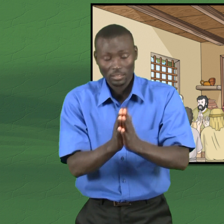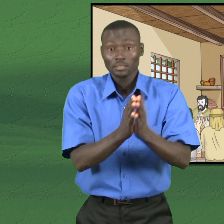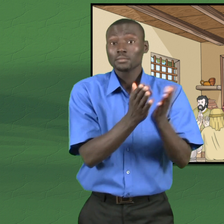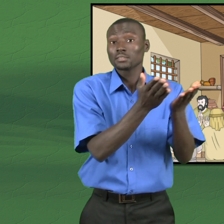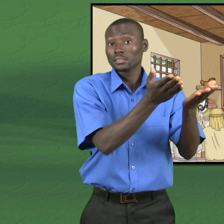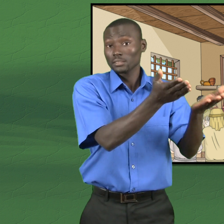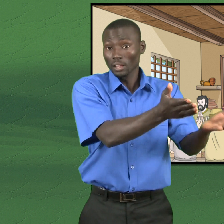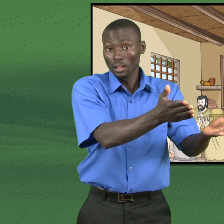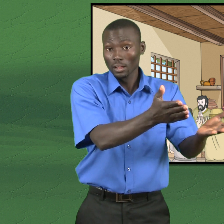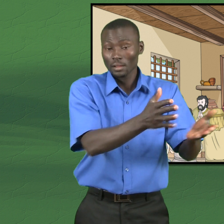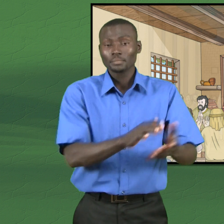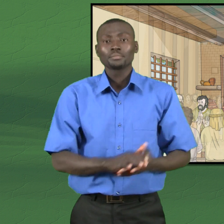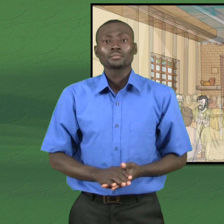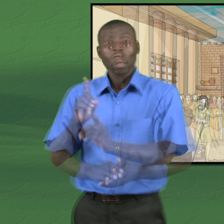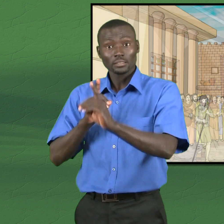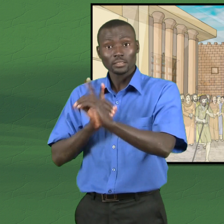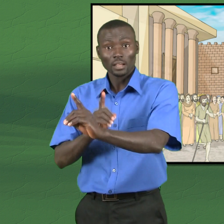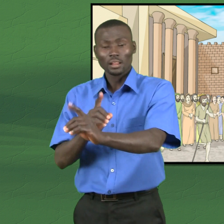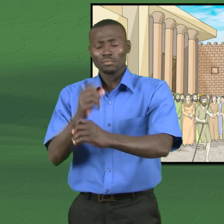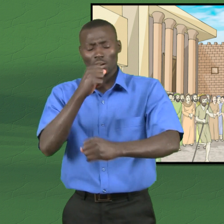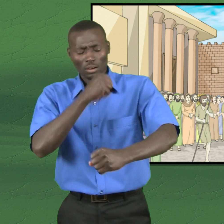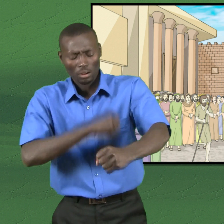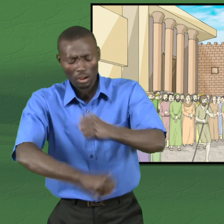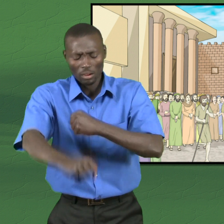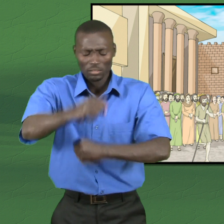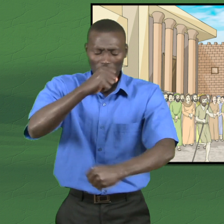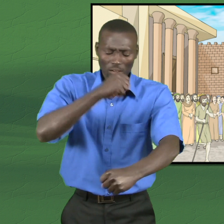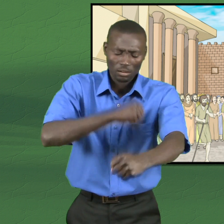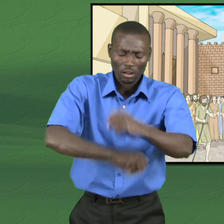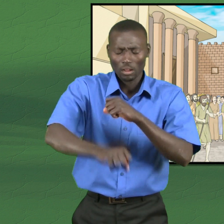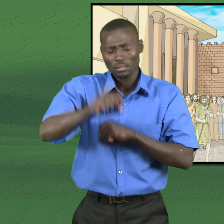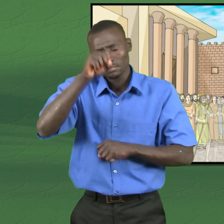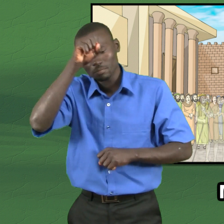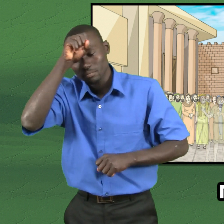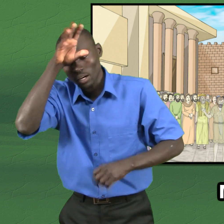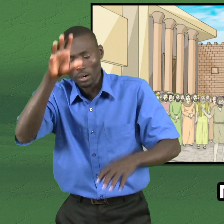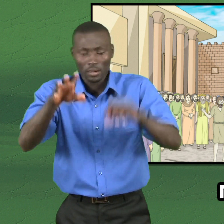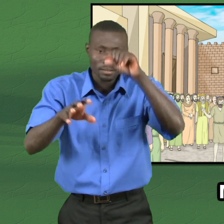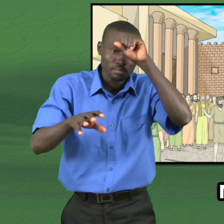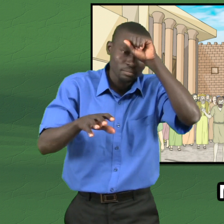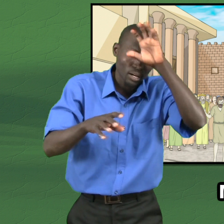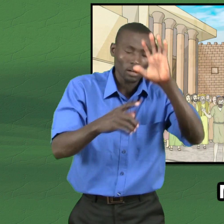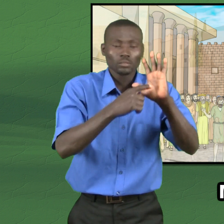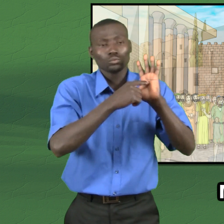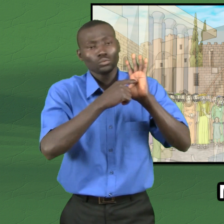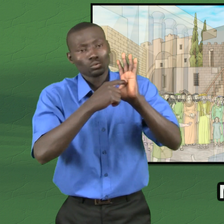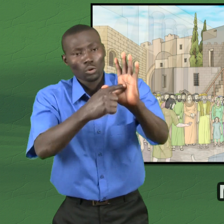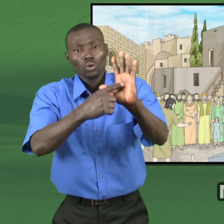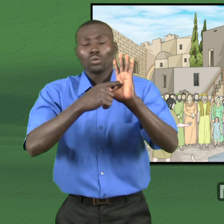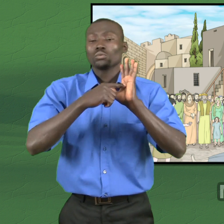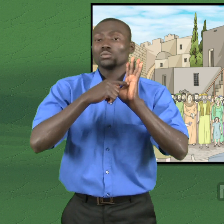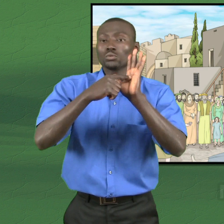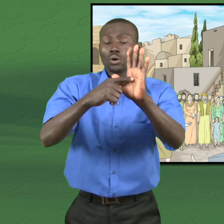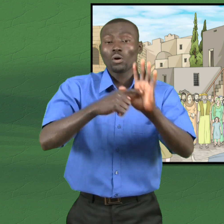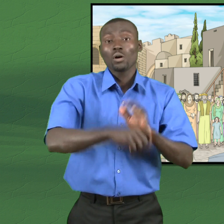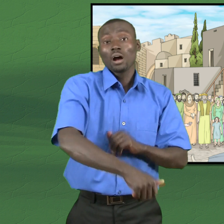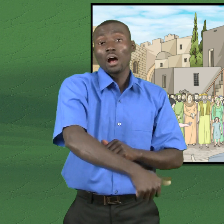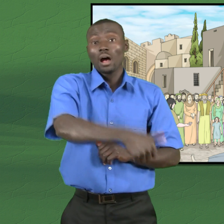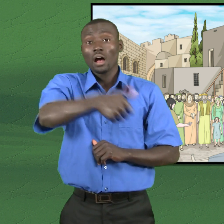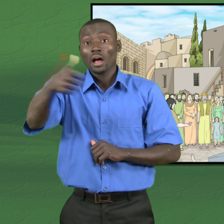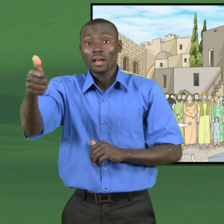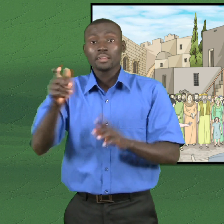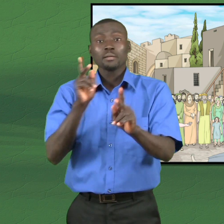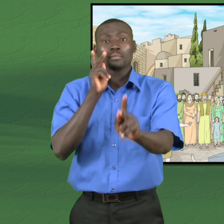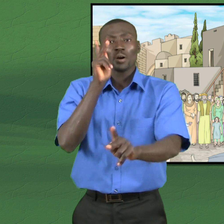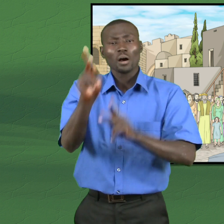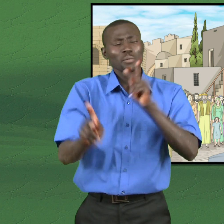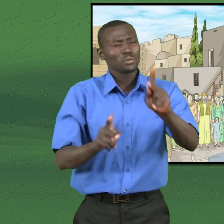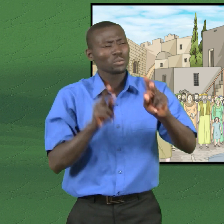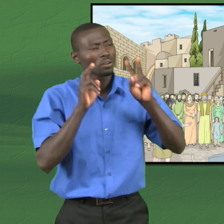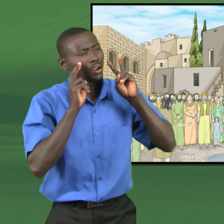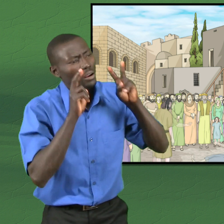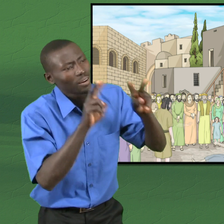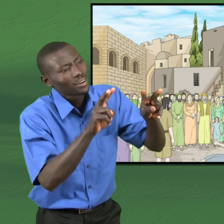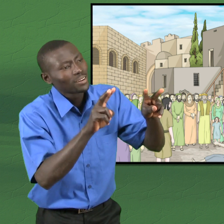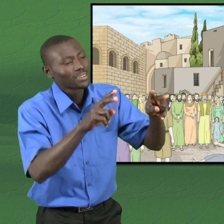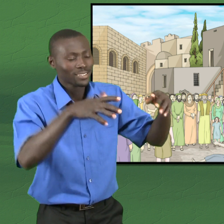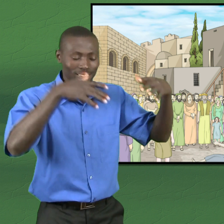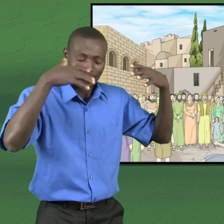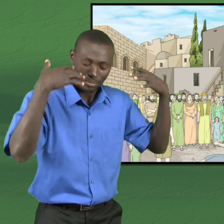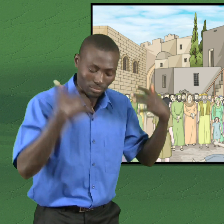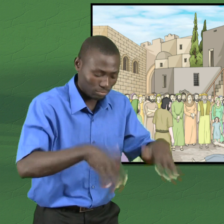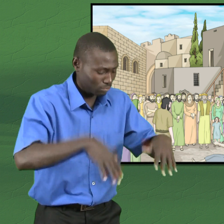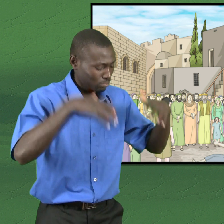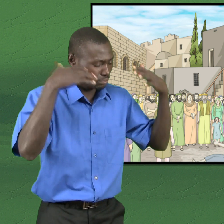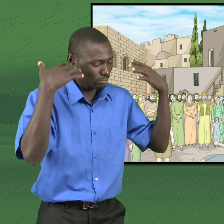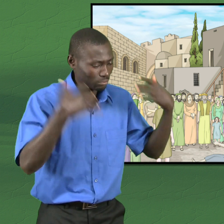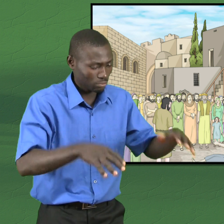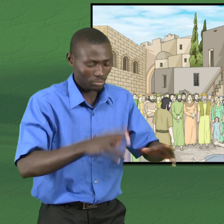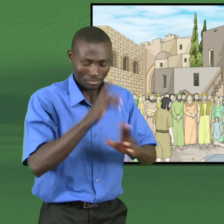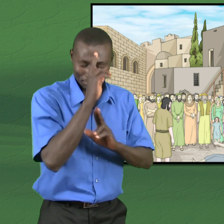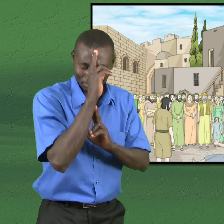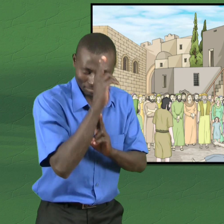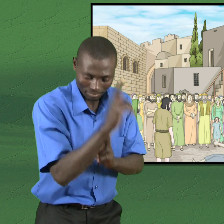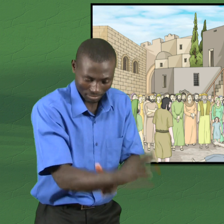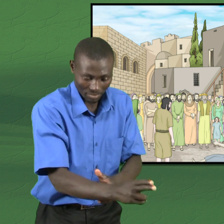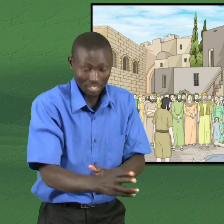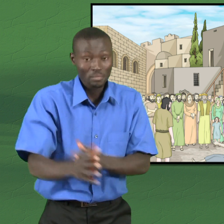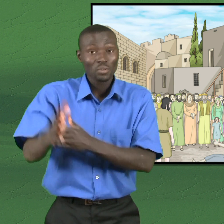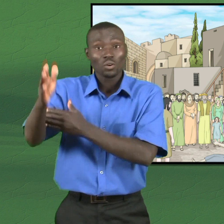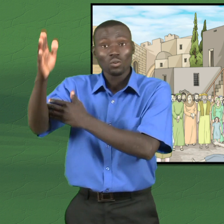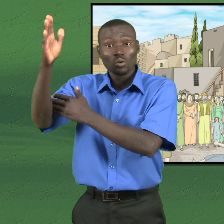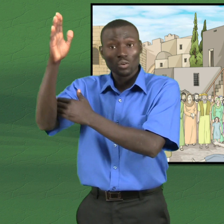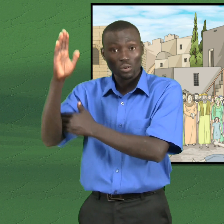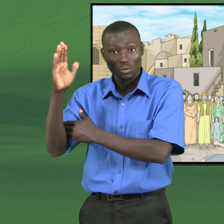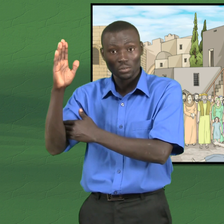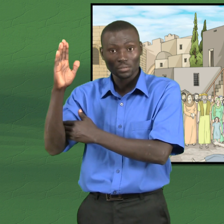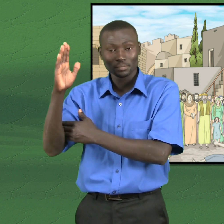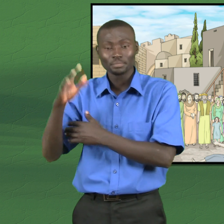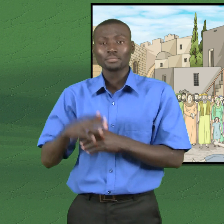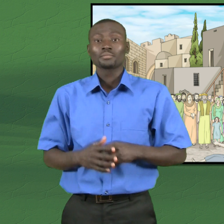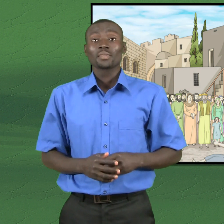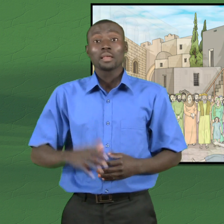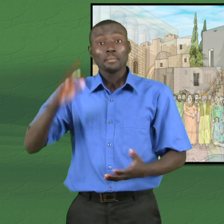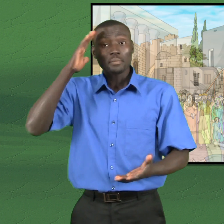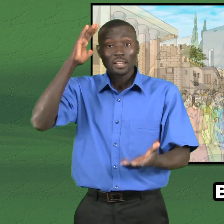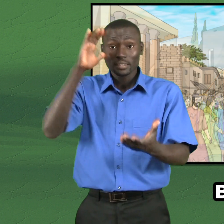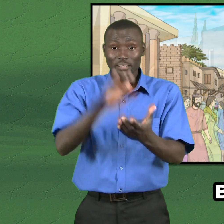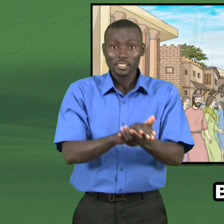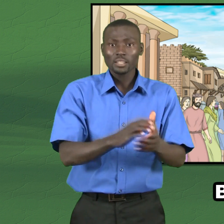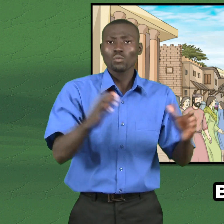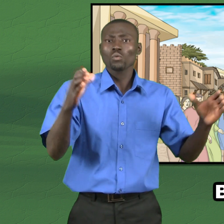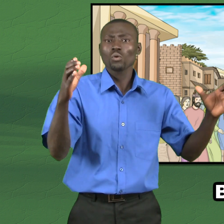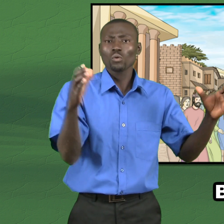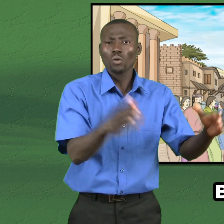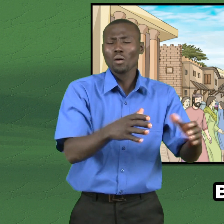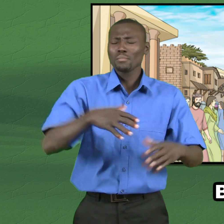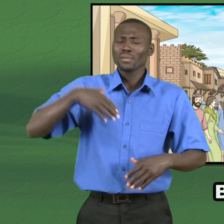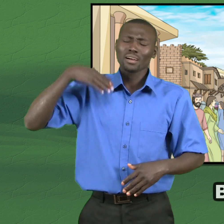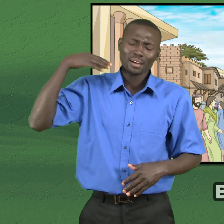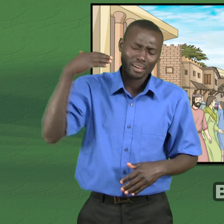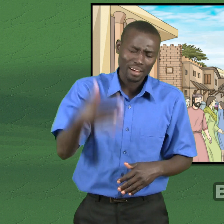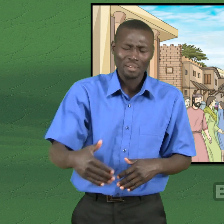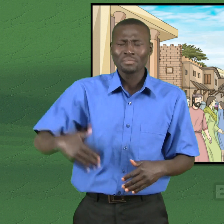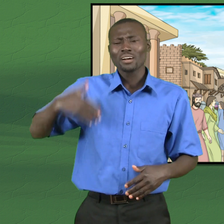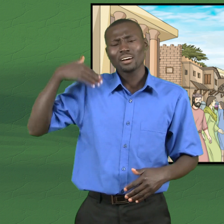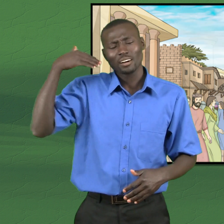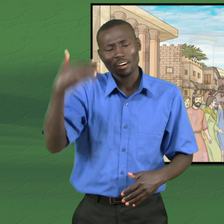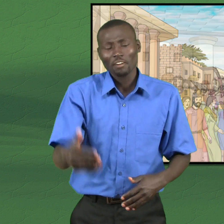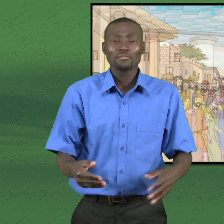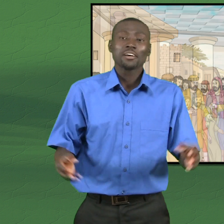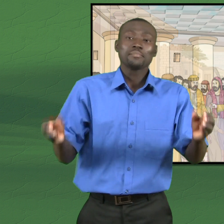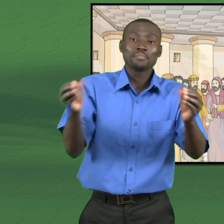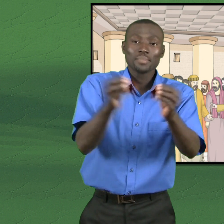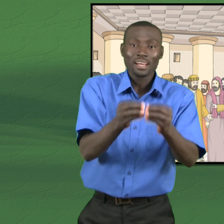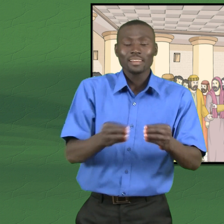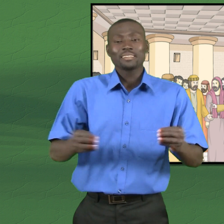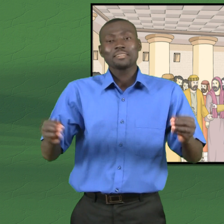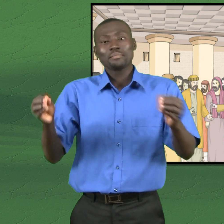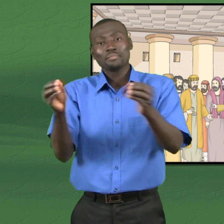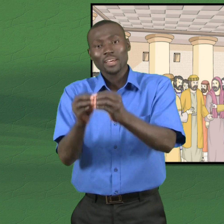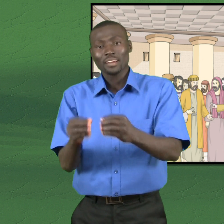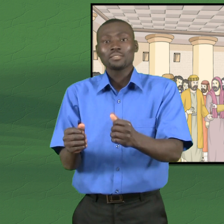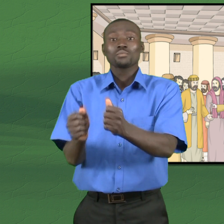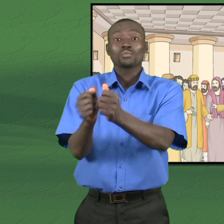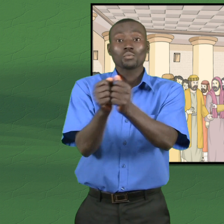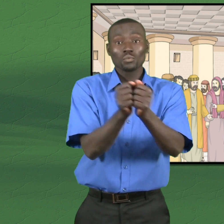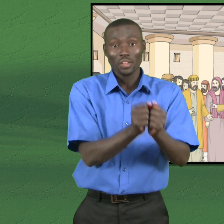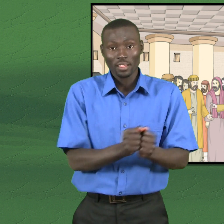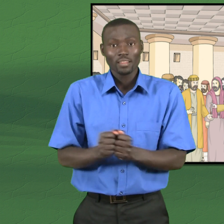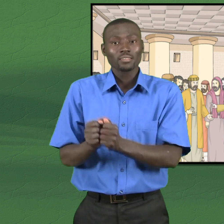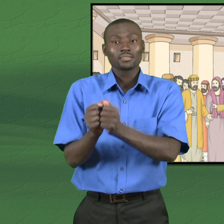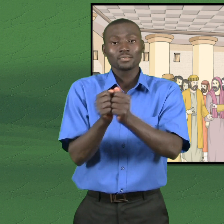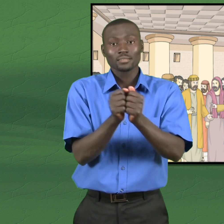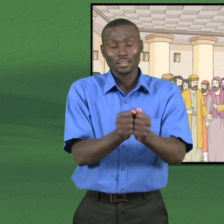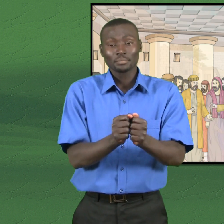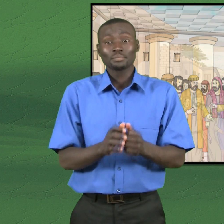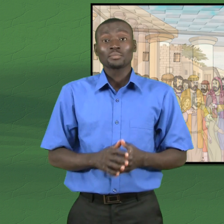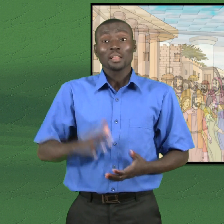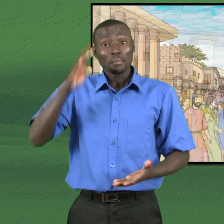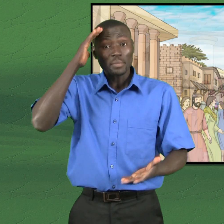A sense of awe came over everyone, and the apostles performed many wonders and signs.